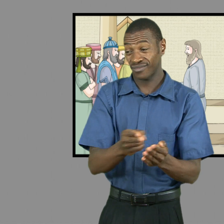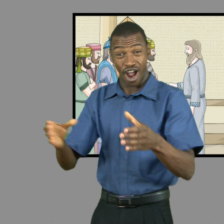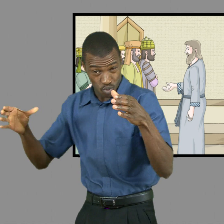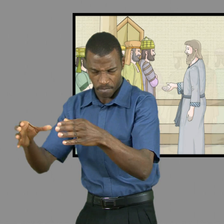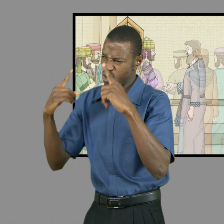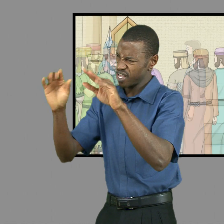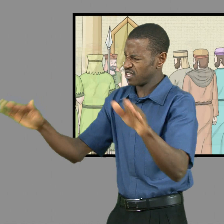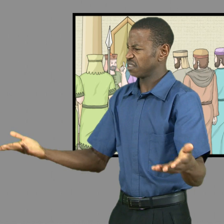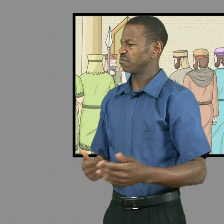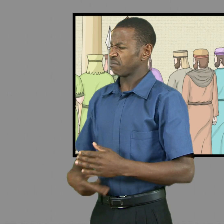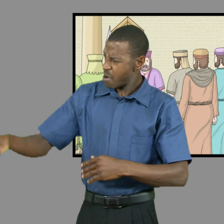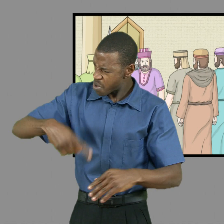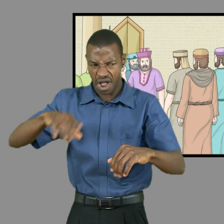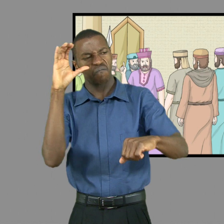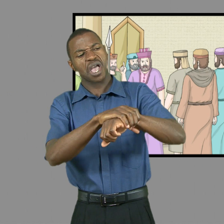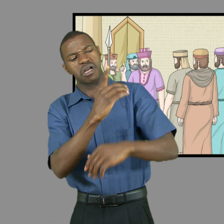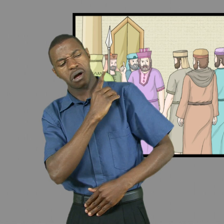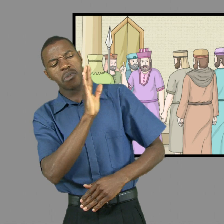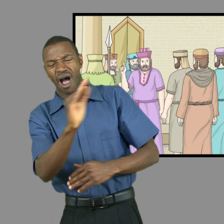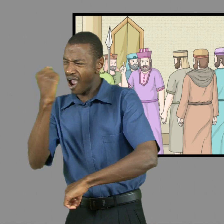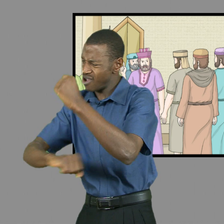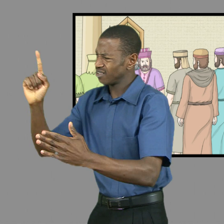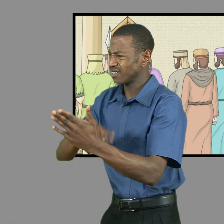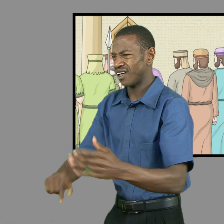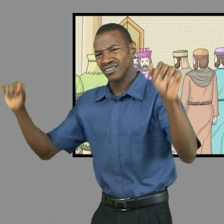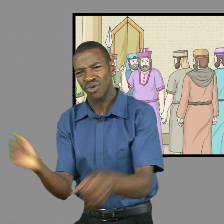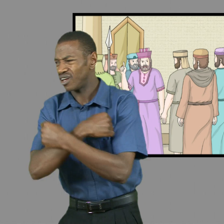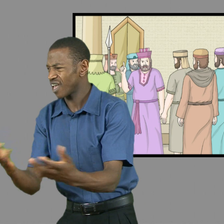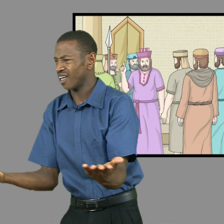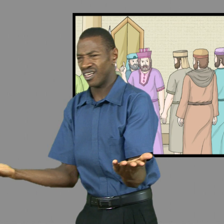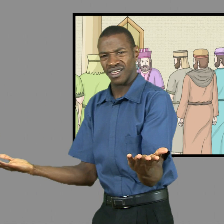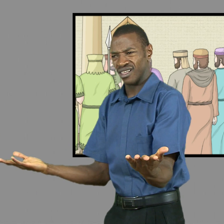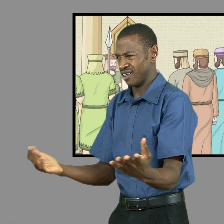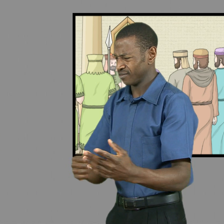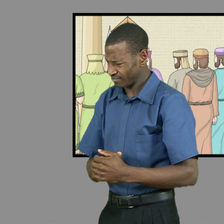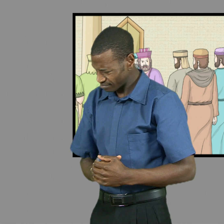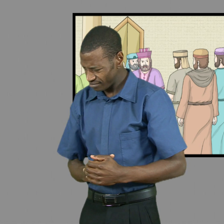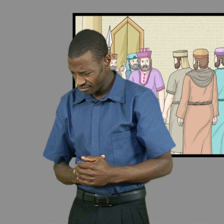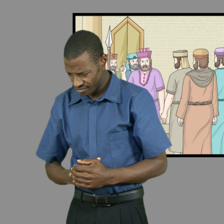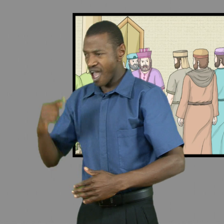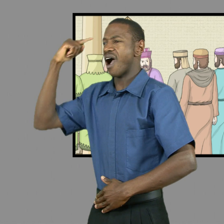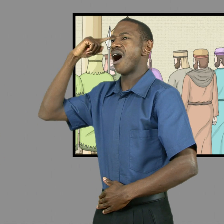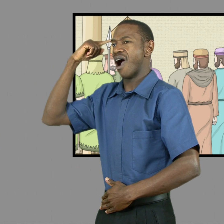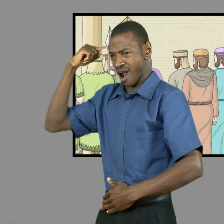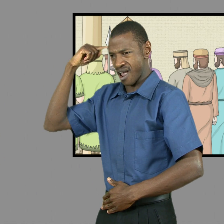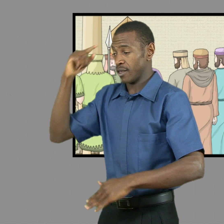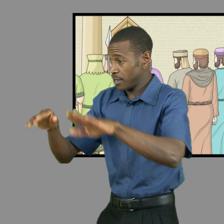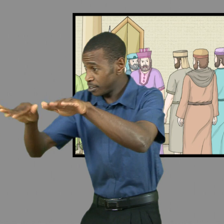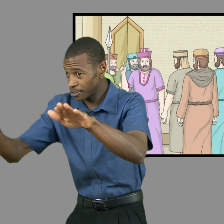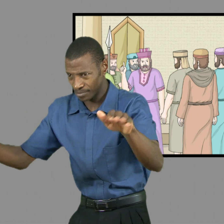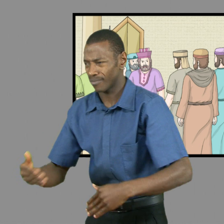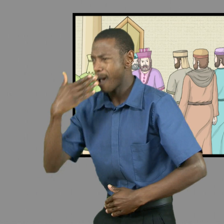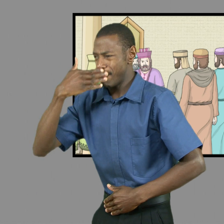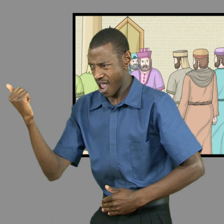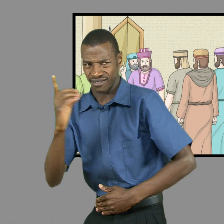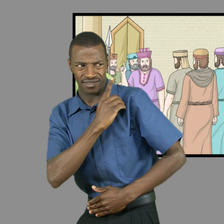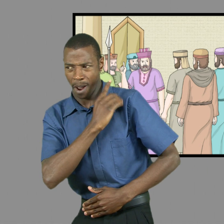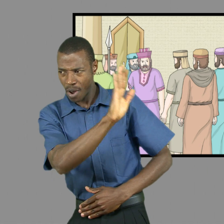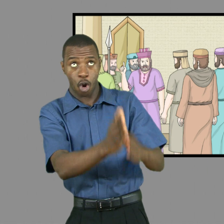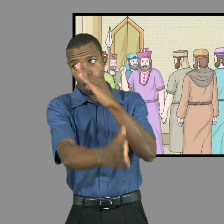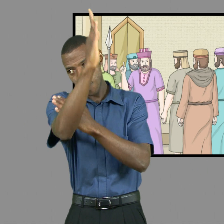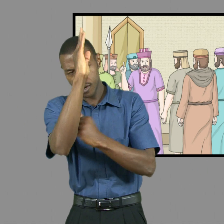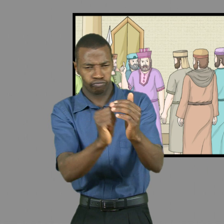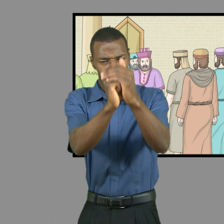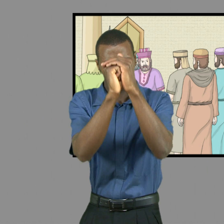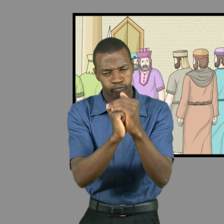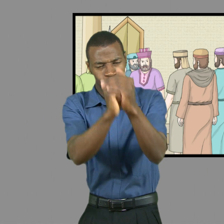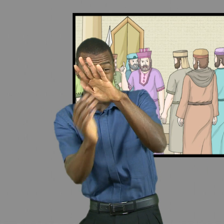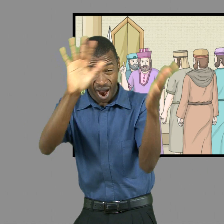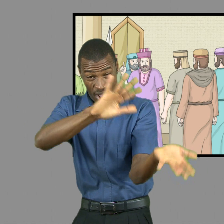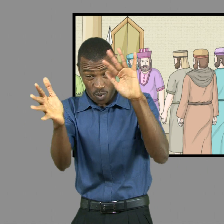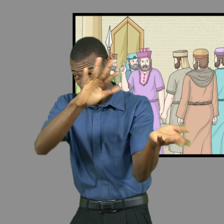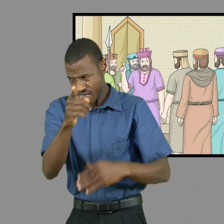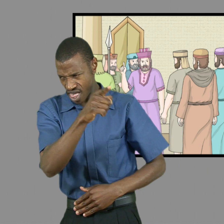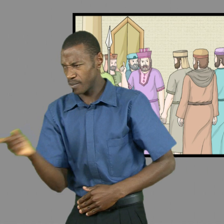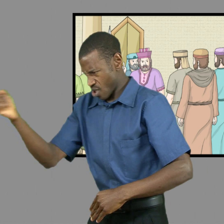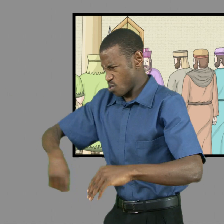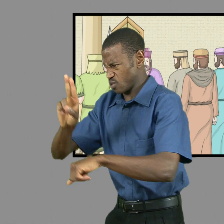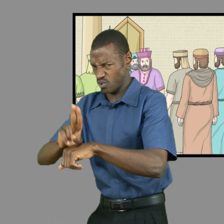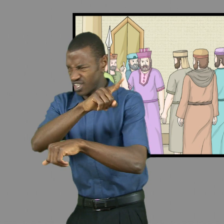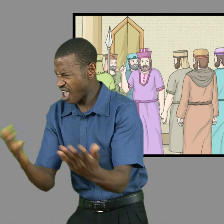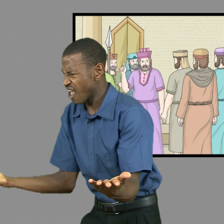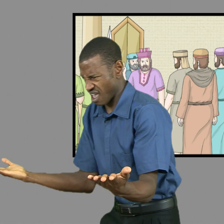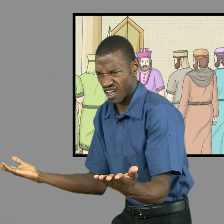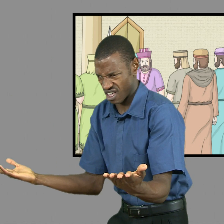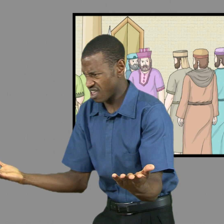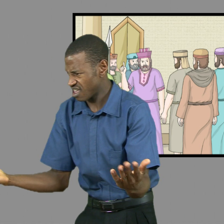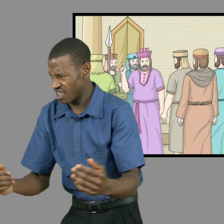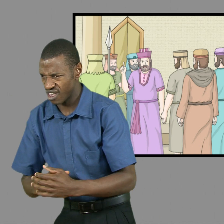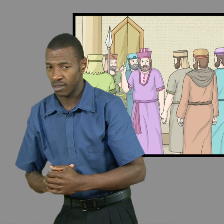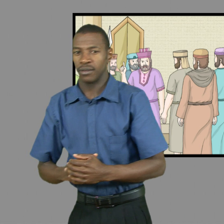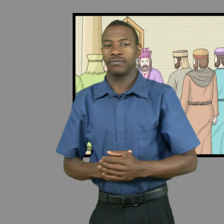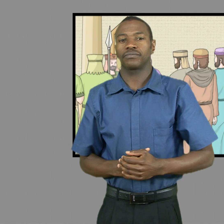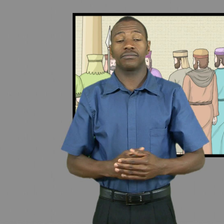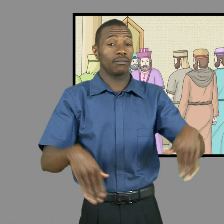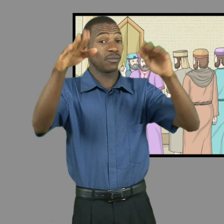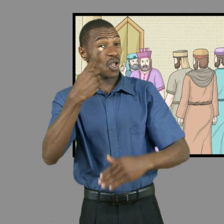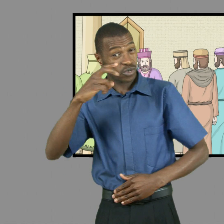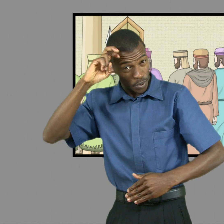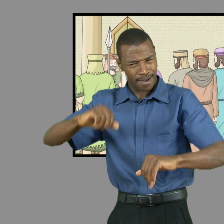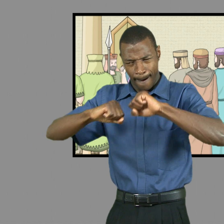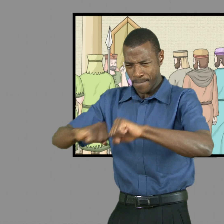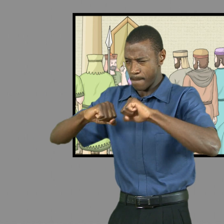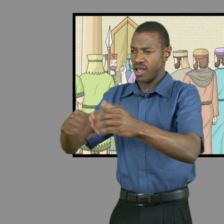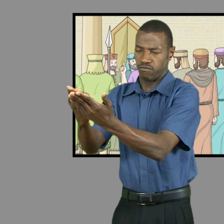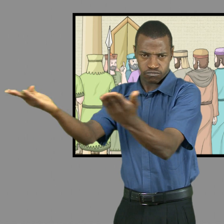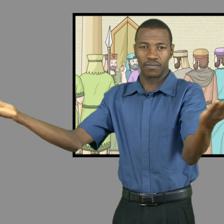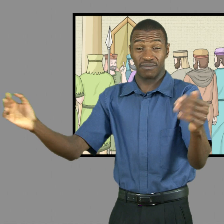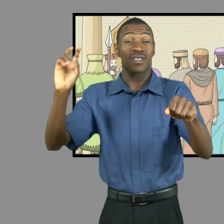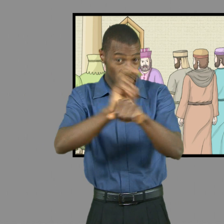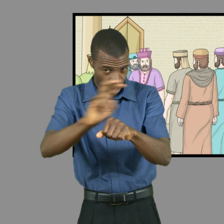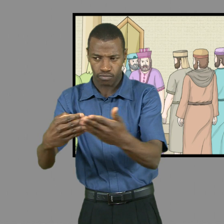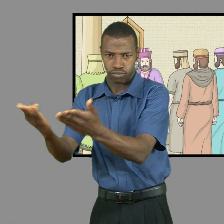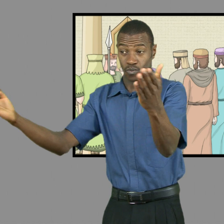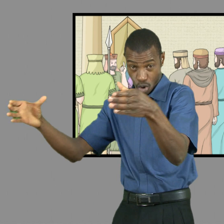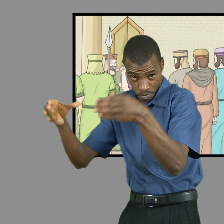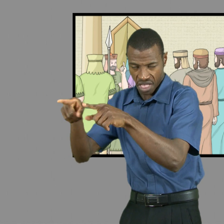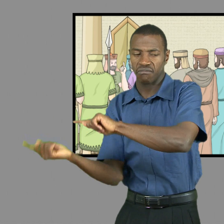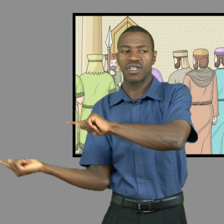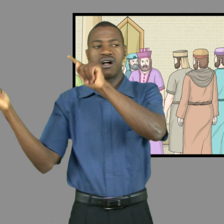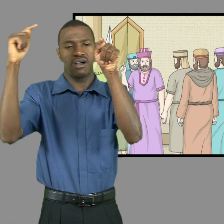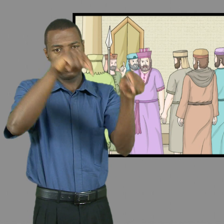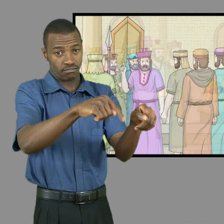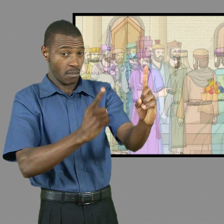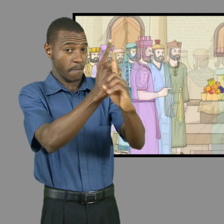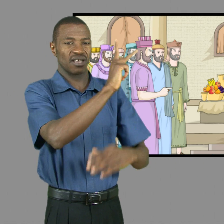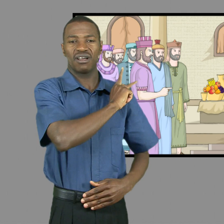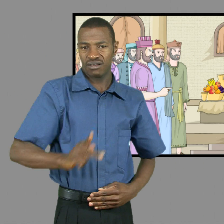Finally these men said, “We will never find any charge against this Daniel, unless we find something against him concerning the law of his God.”